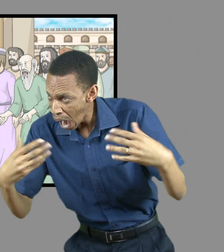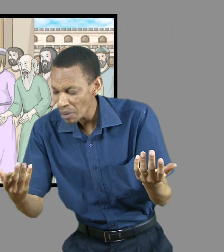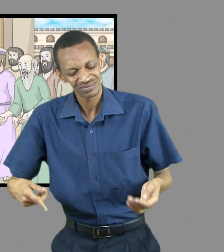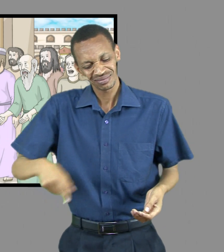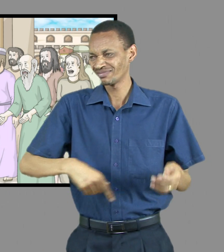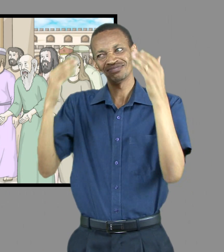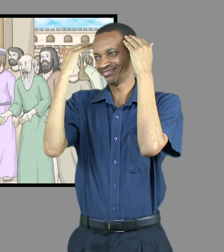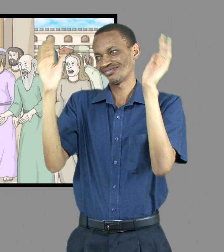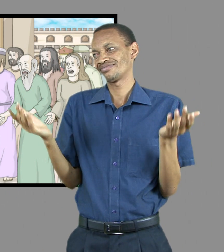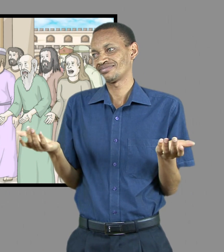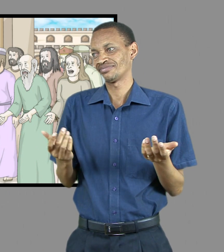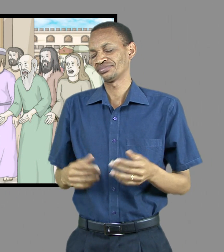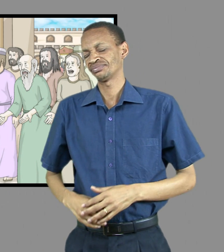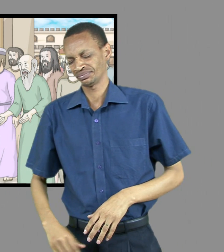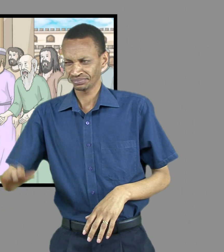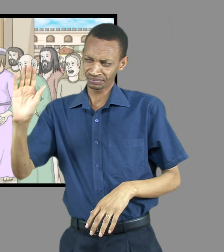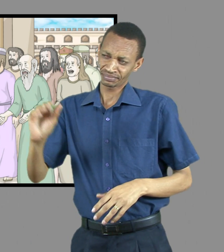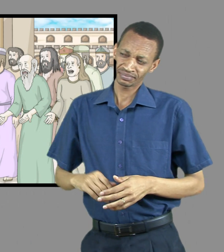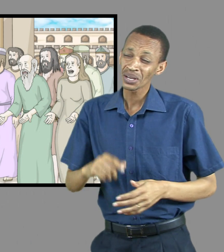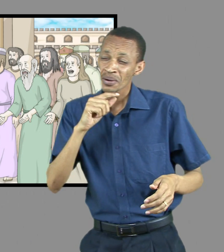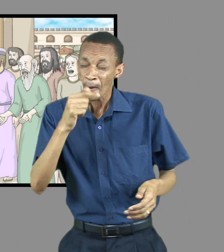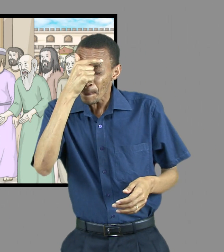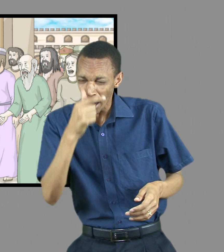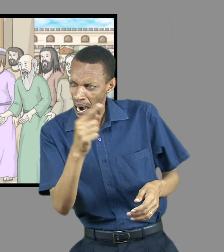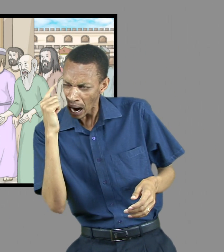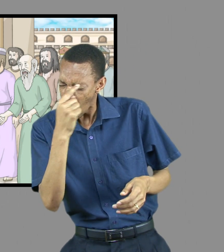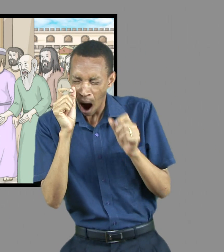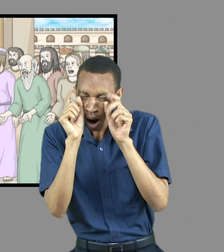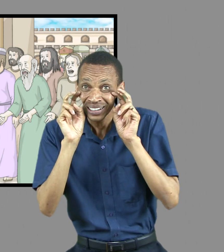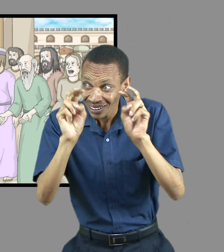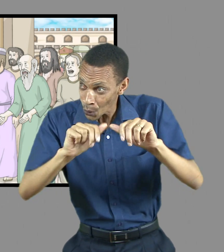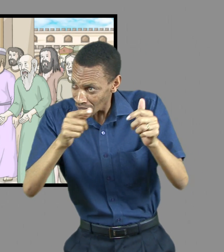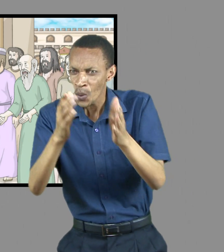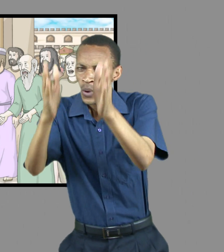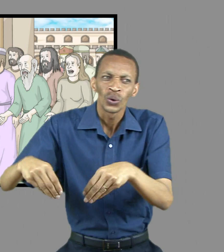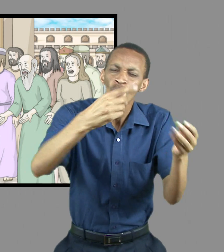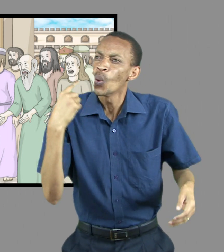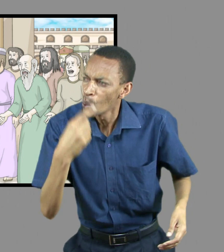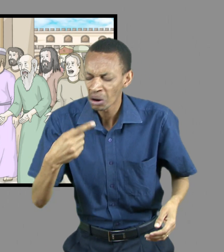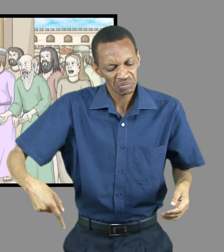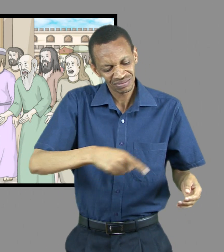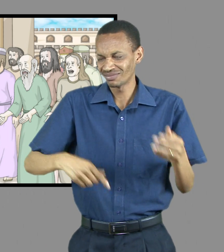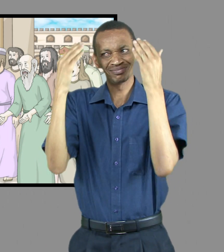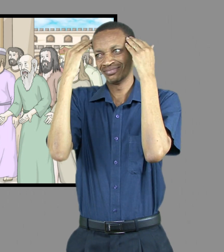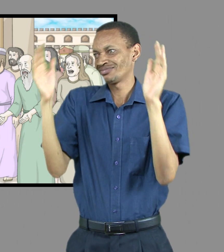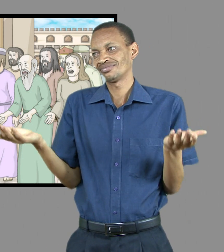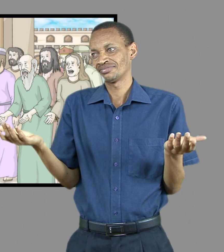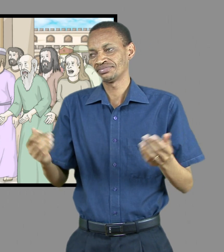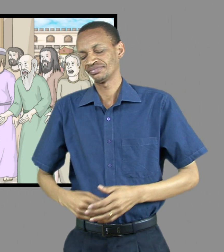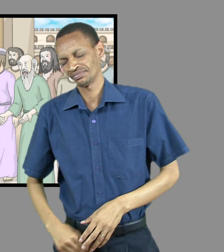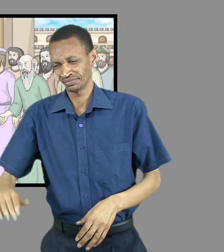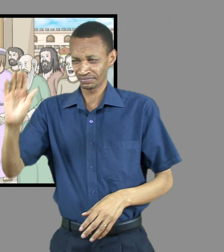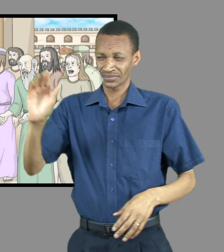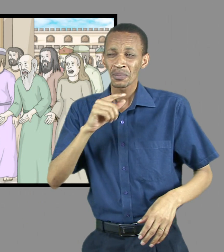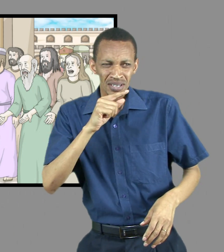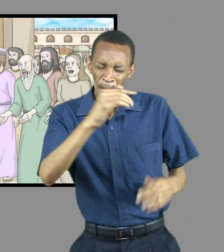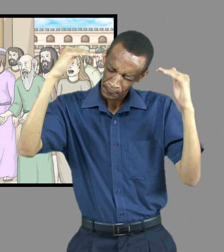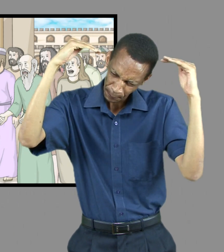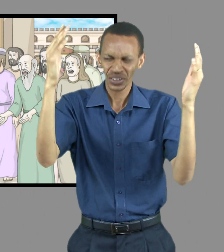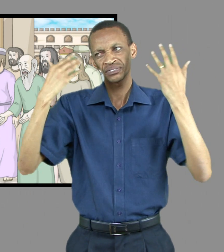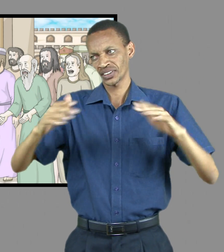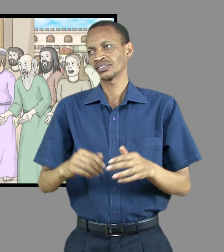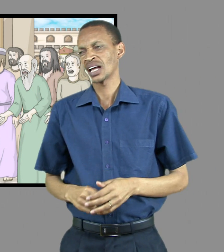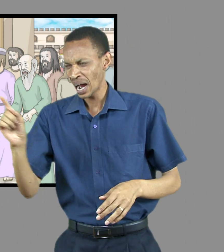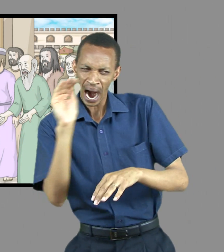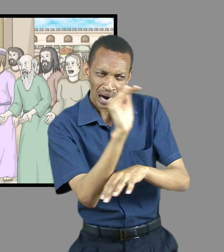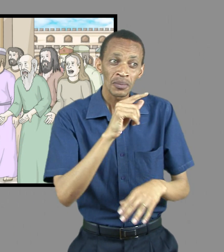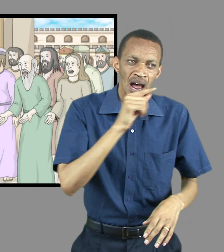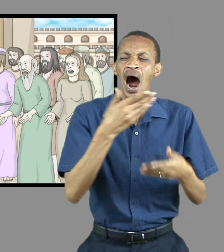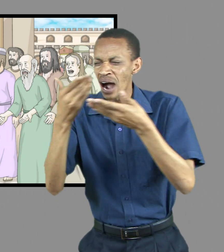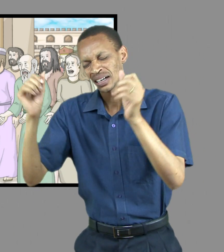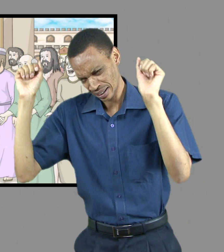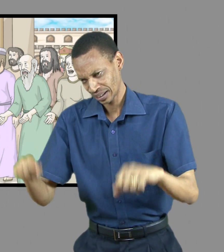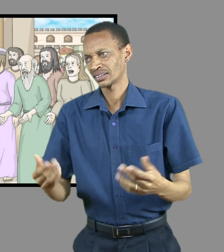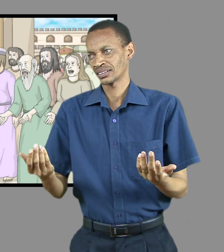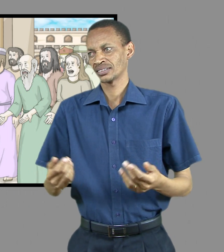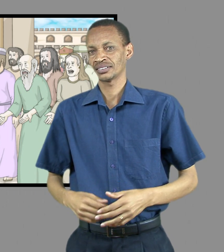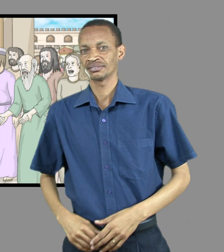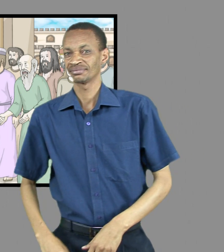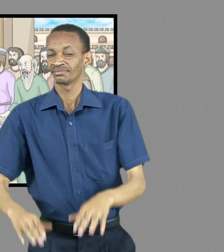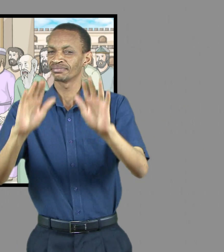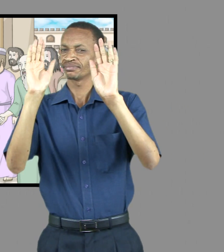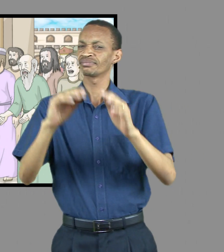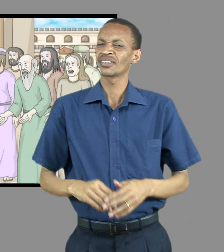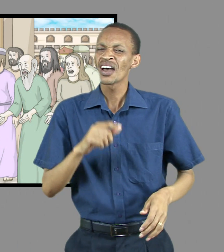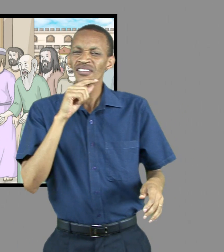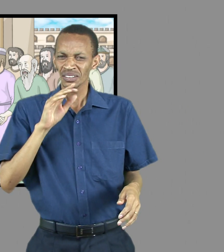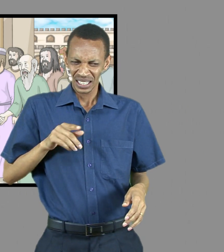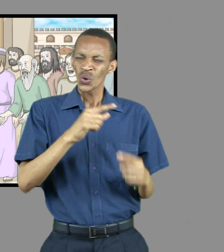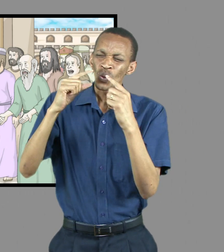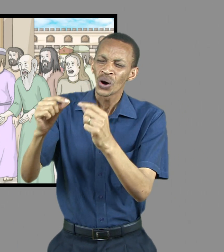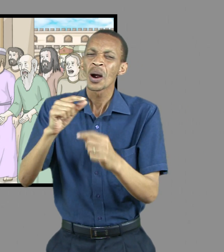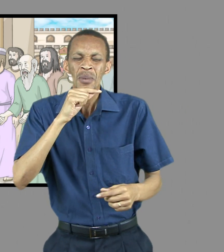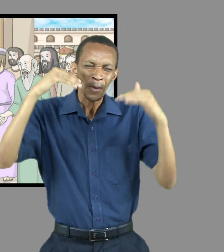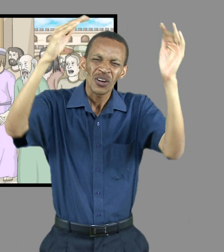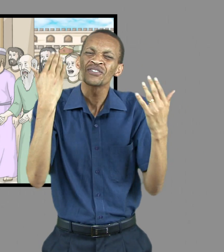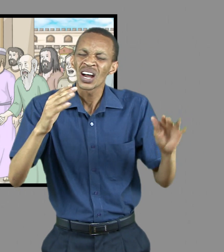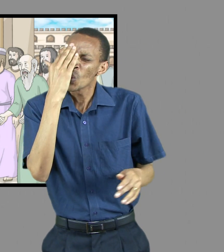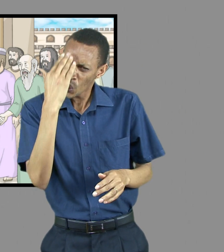But how he can now see or who opened his eyes, we do not know. Ask him. He is old enough to speak for himself.”